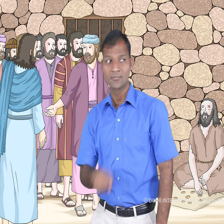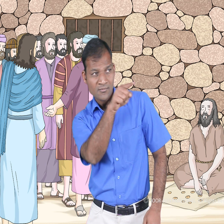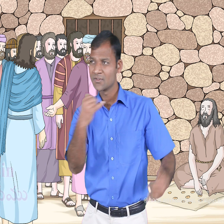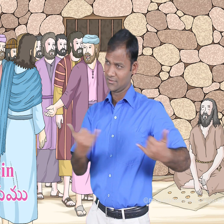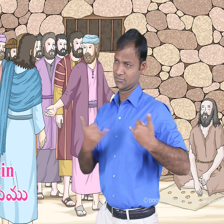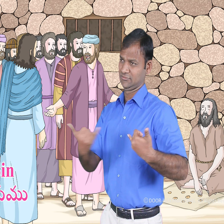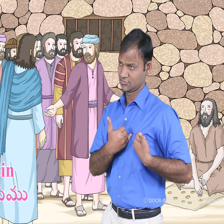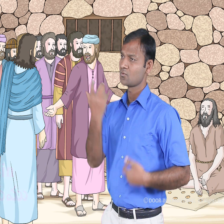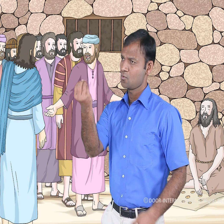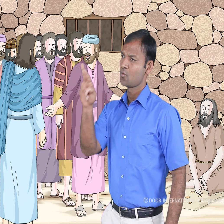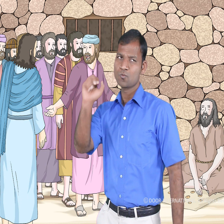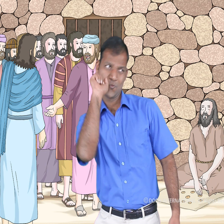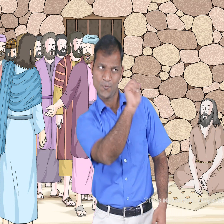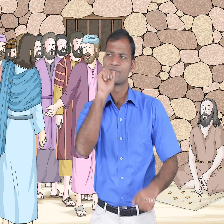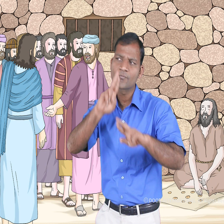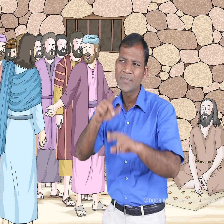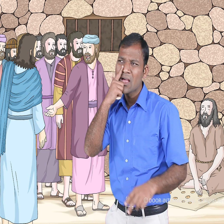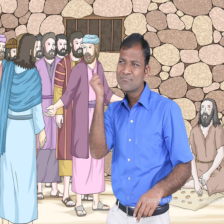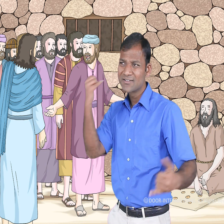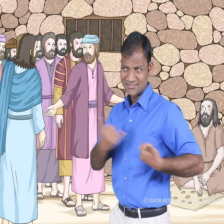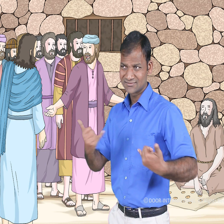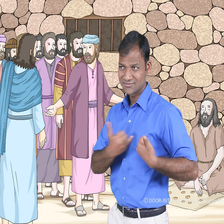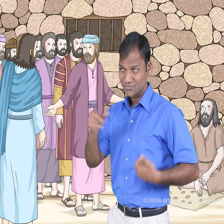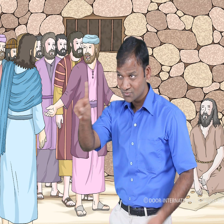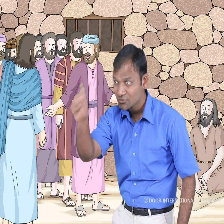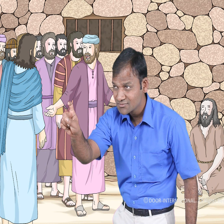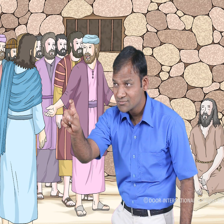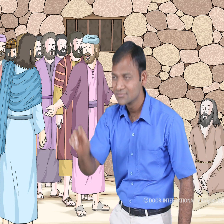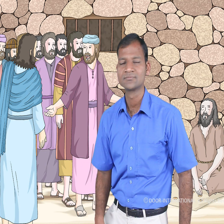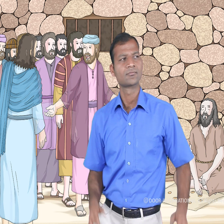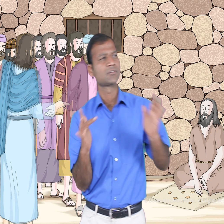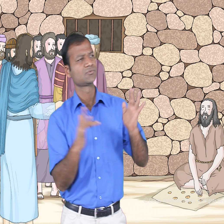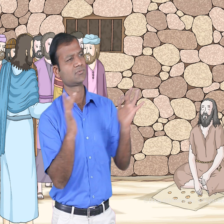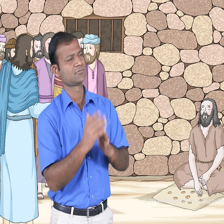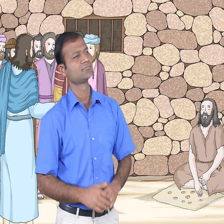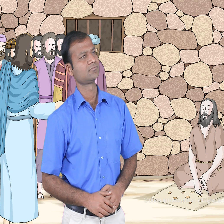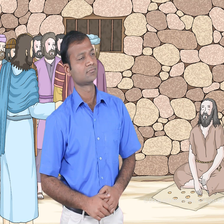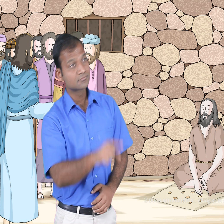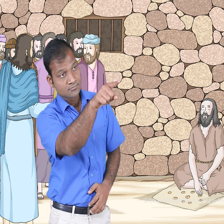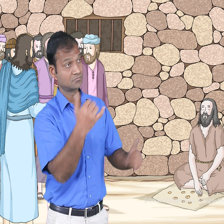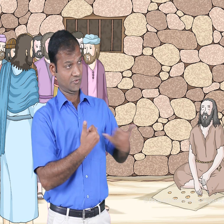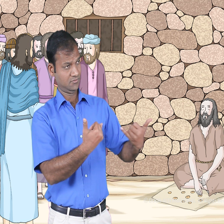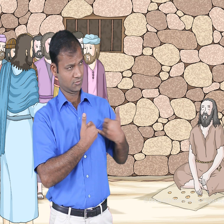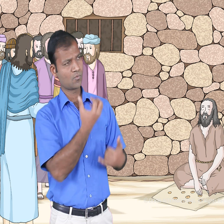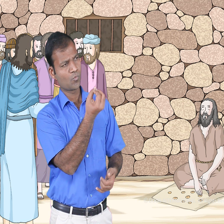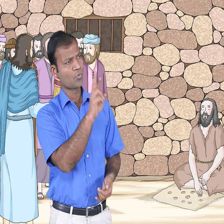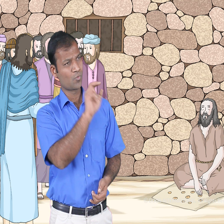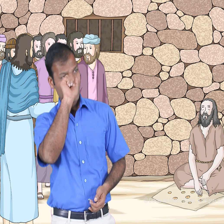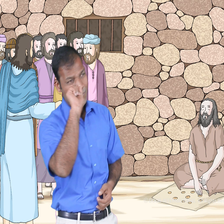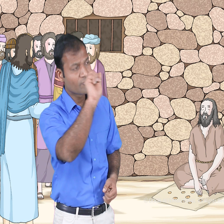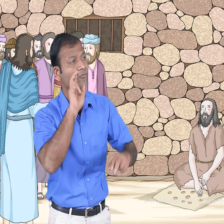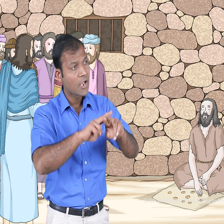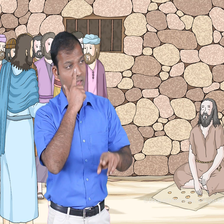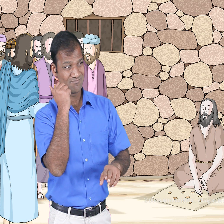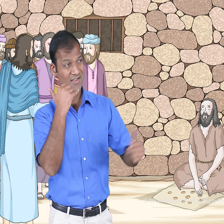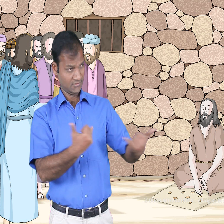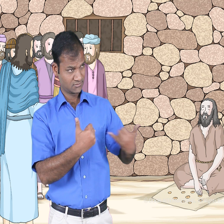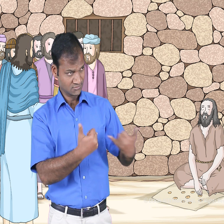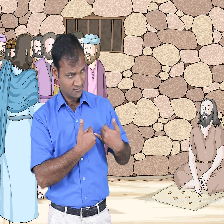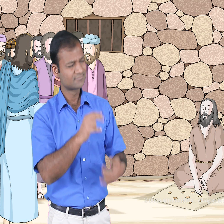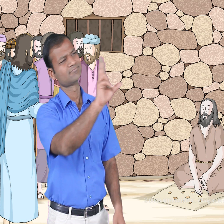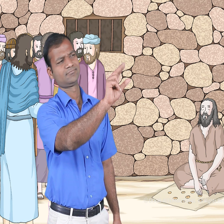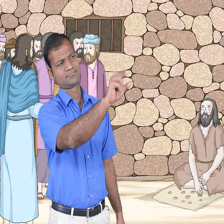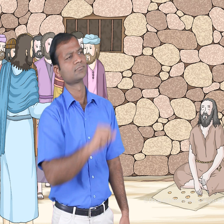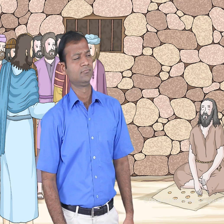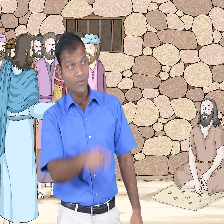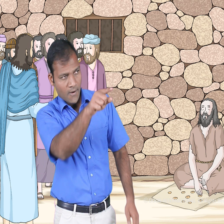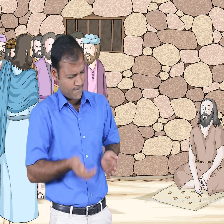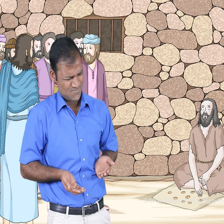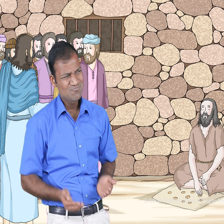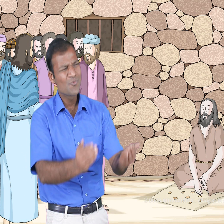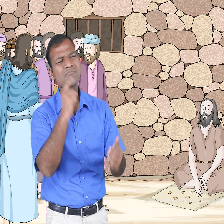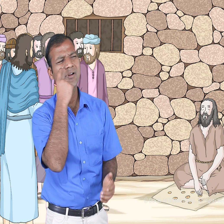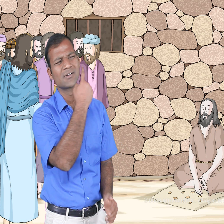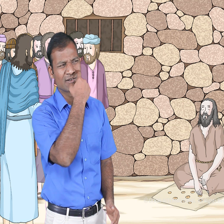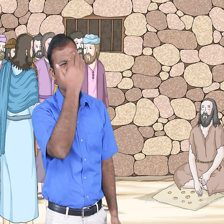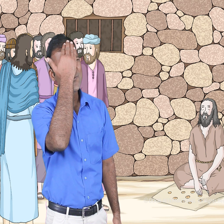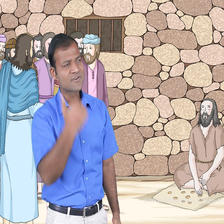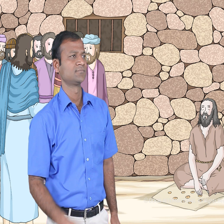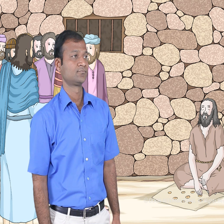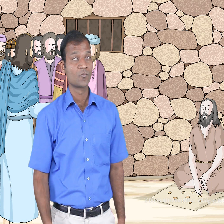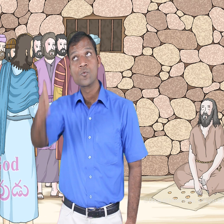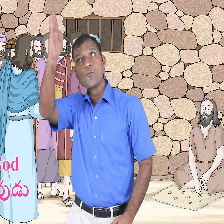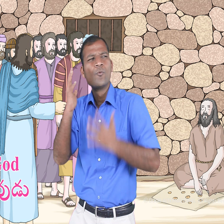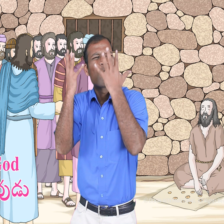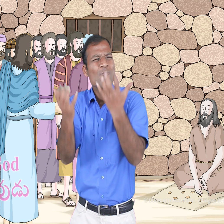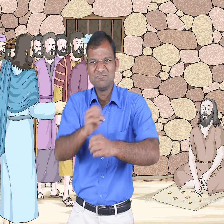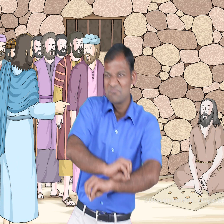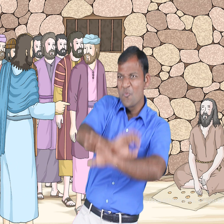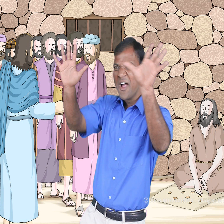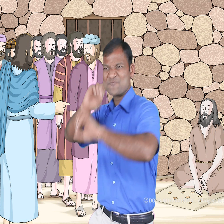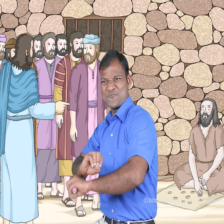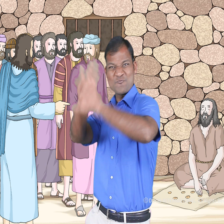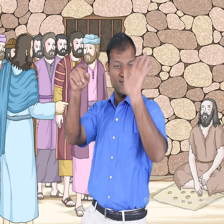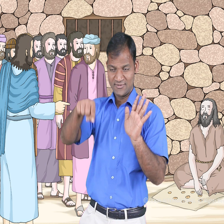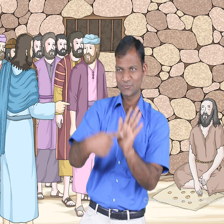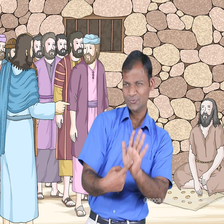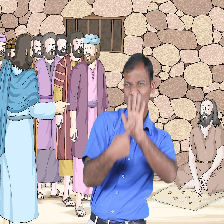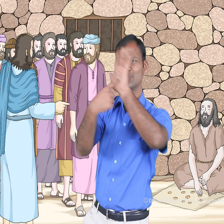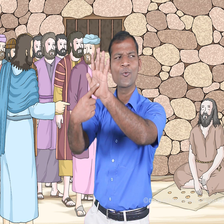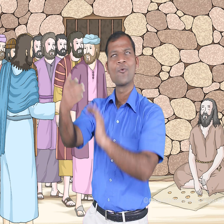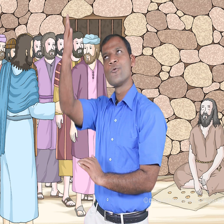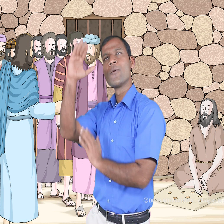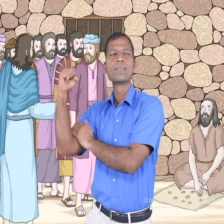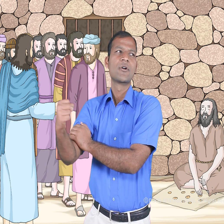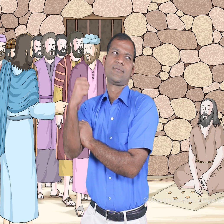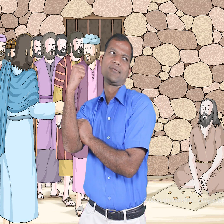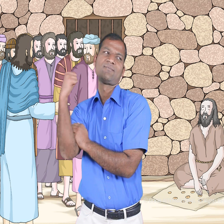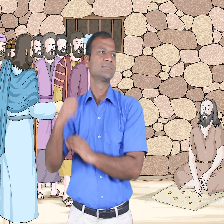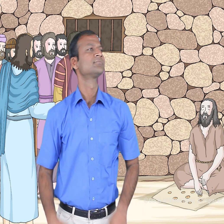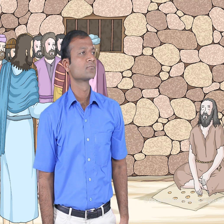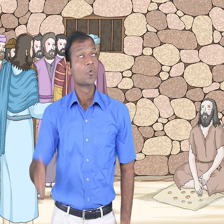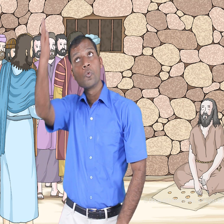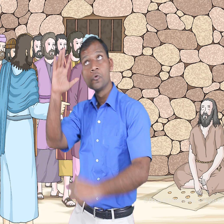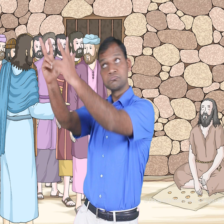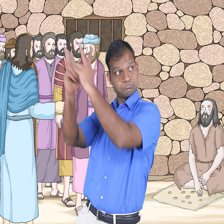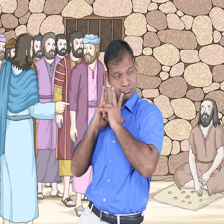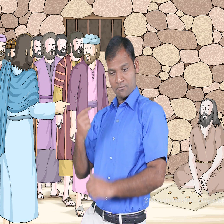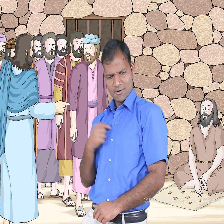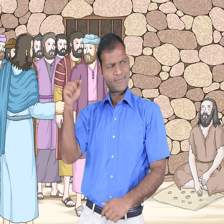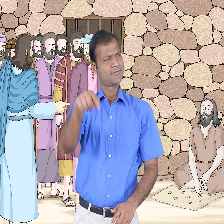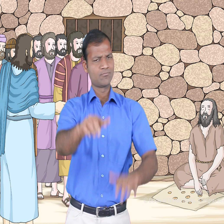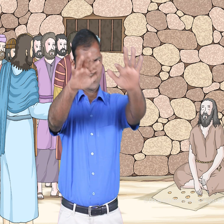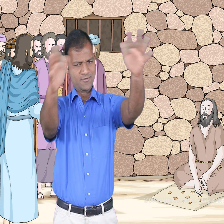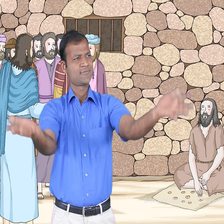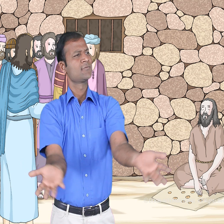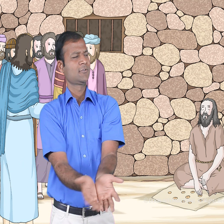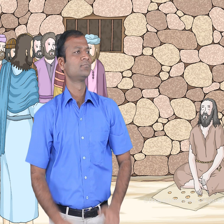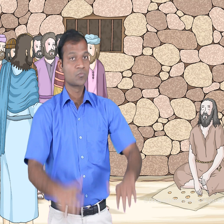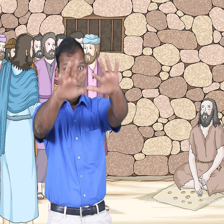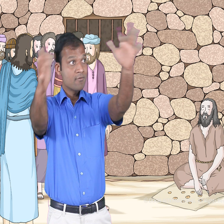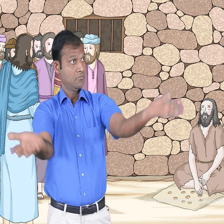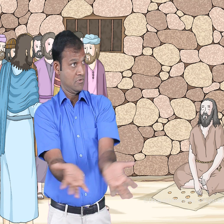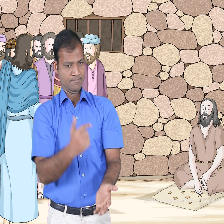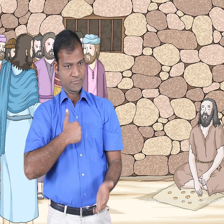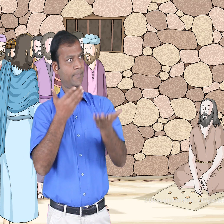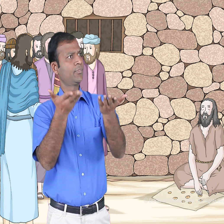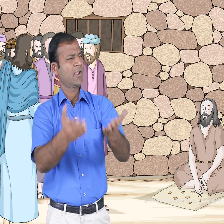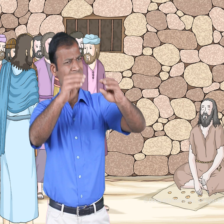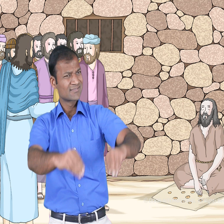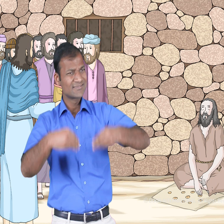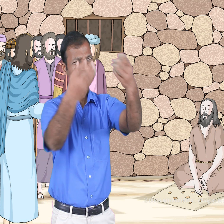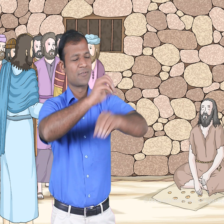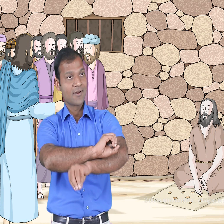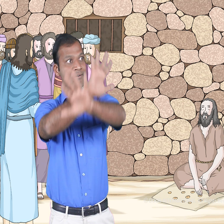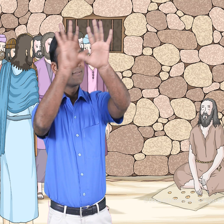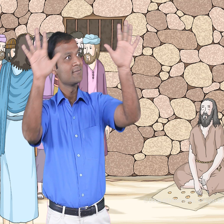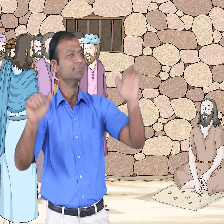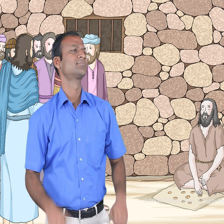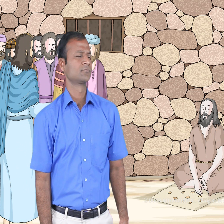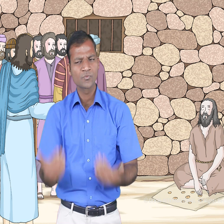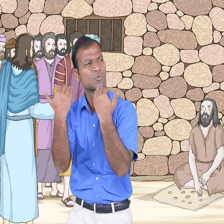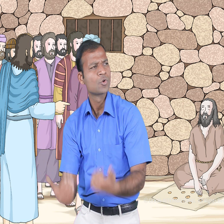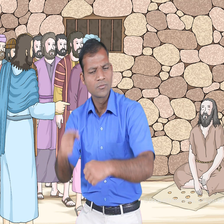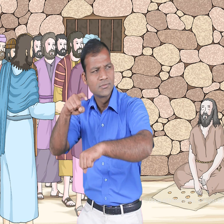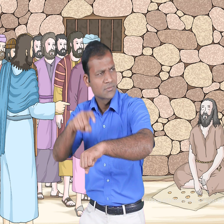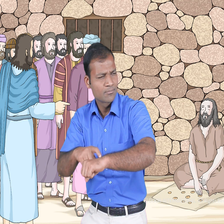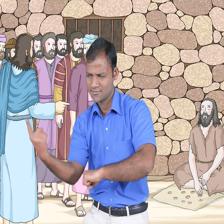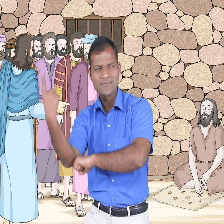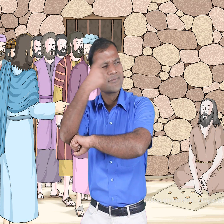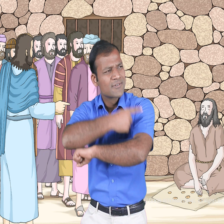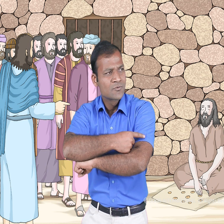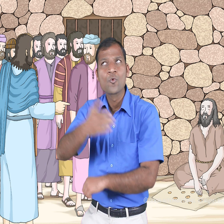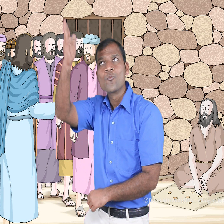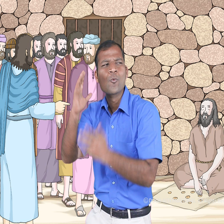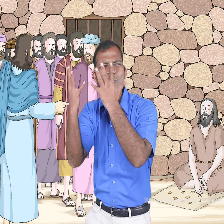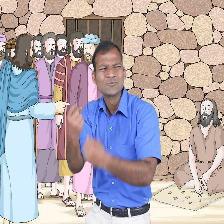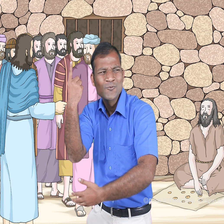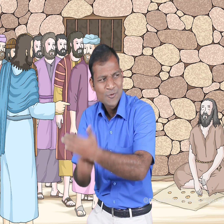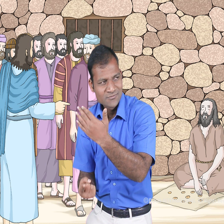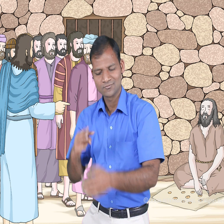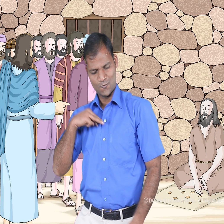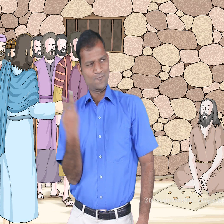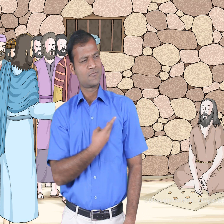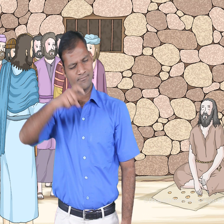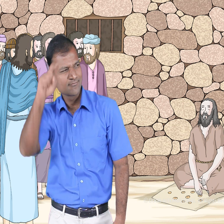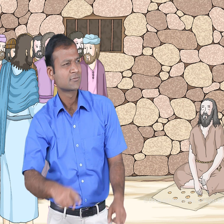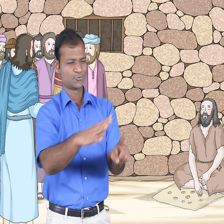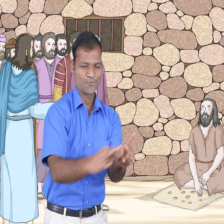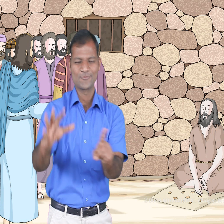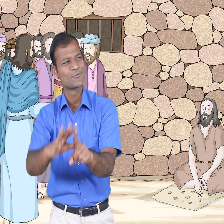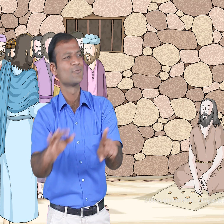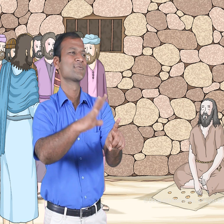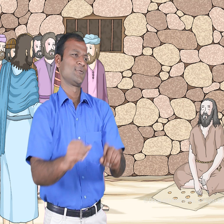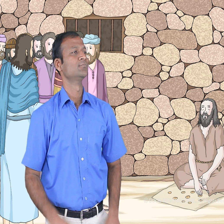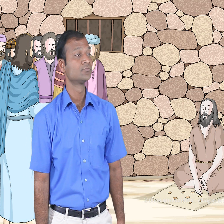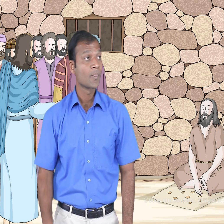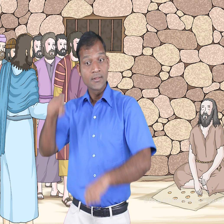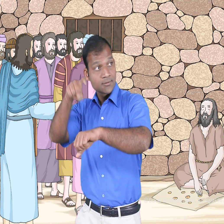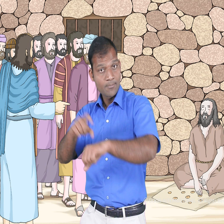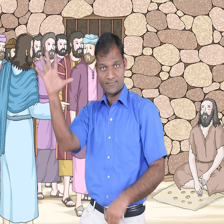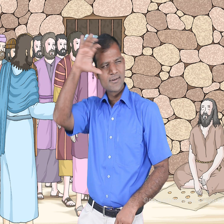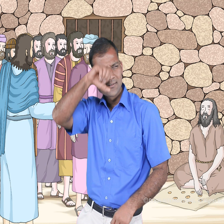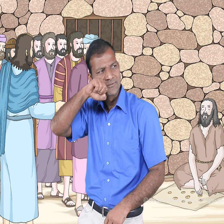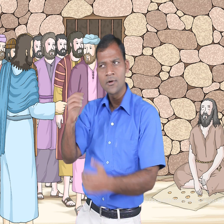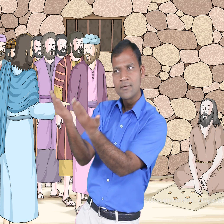Jesus answered, “Neither this man nor his parents sinned, but this happened so that the works of God would be displayed in him. While it is daytime, we must do the works of Him who sent Me.